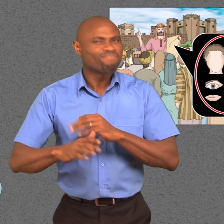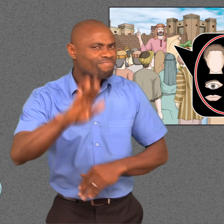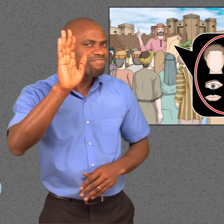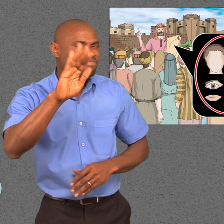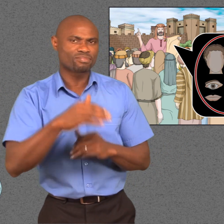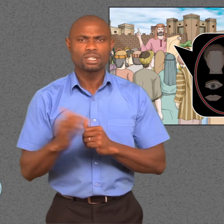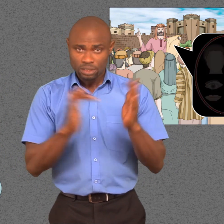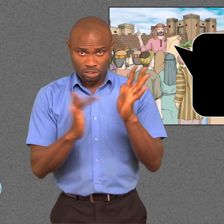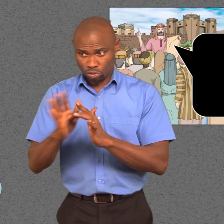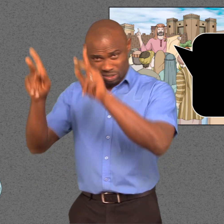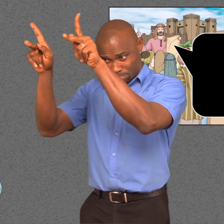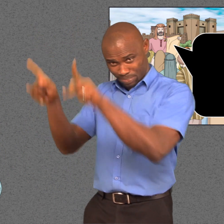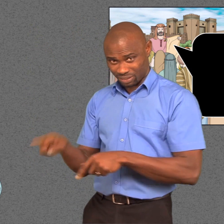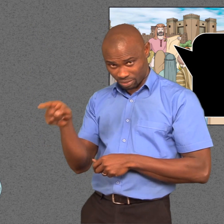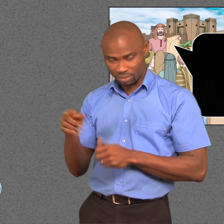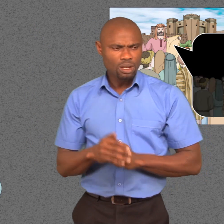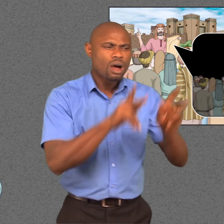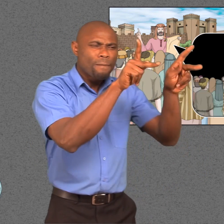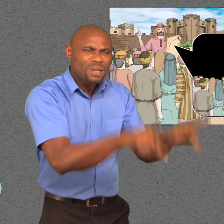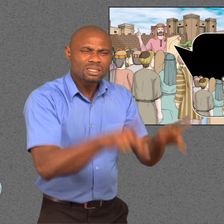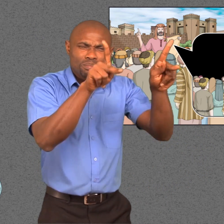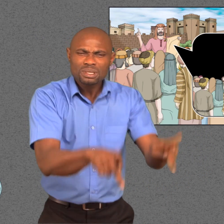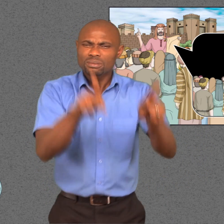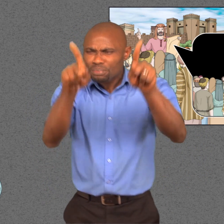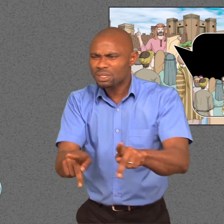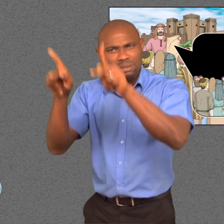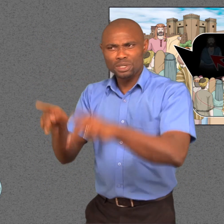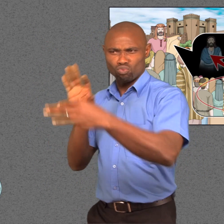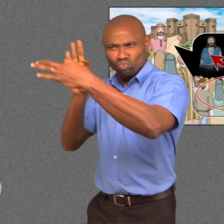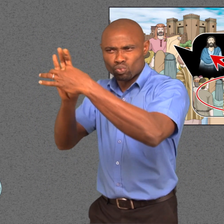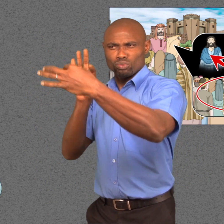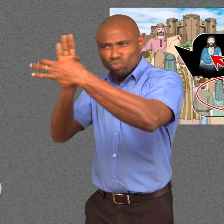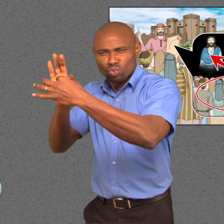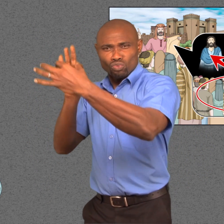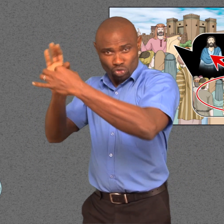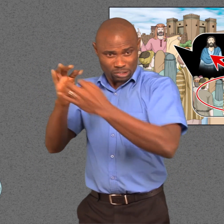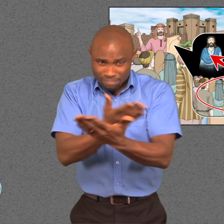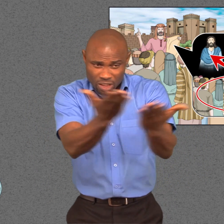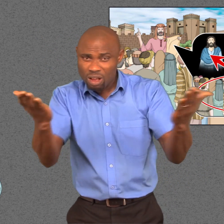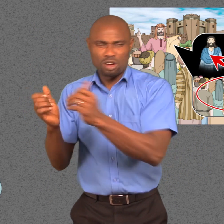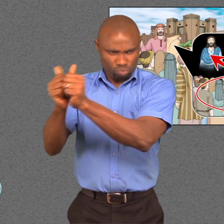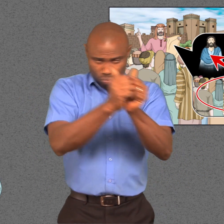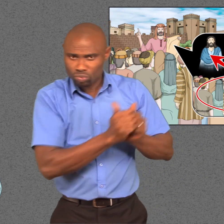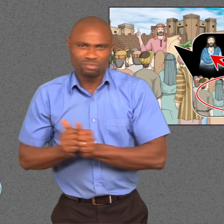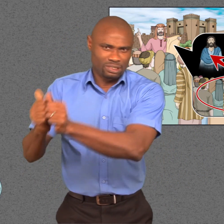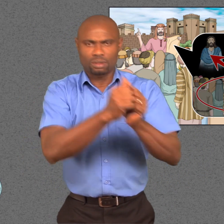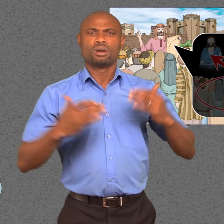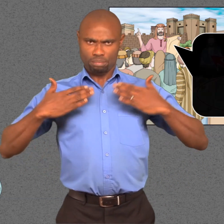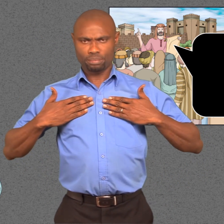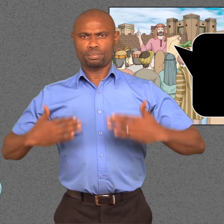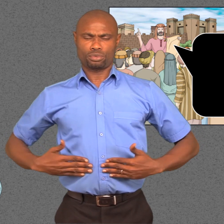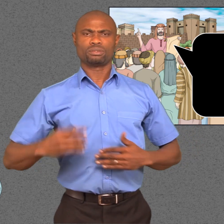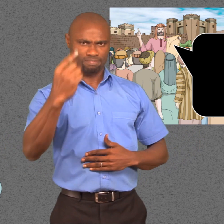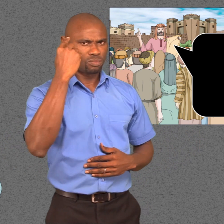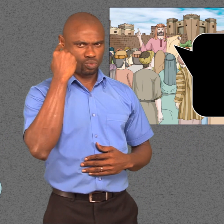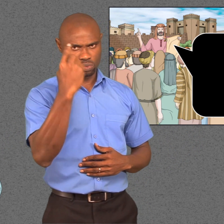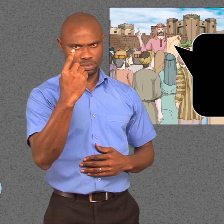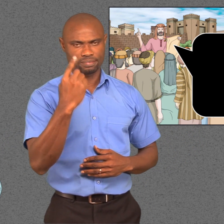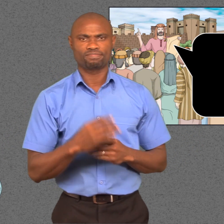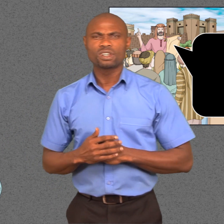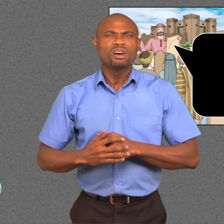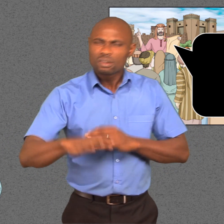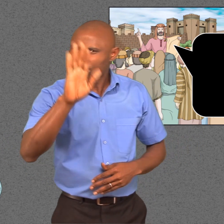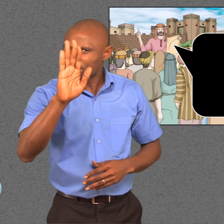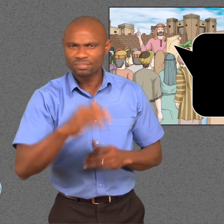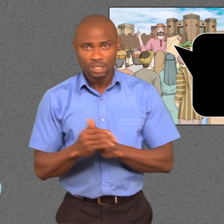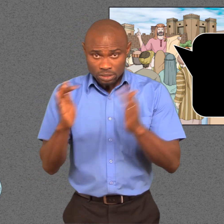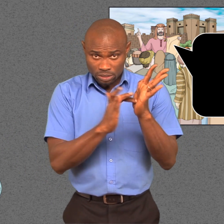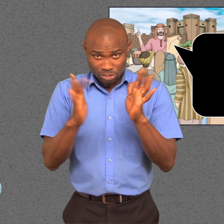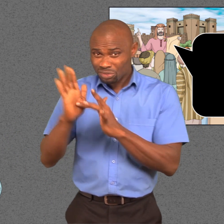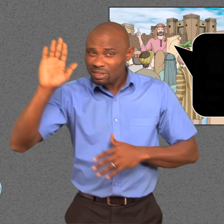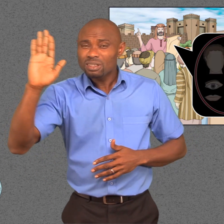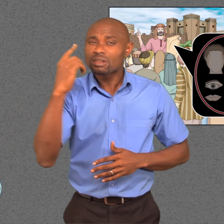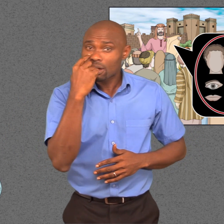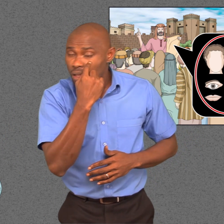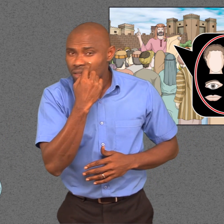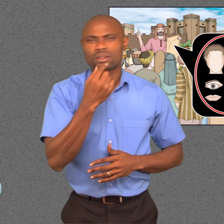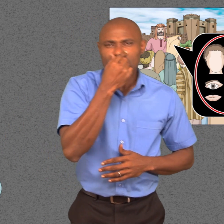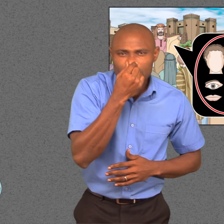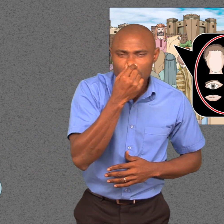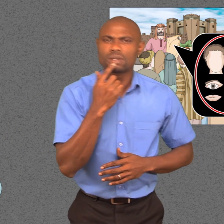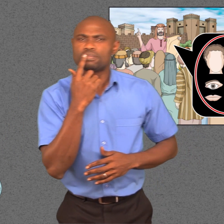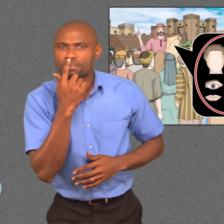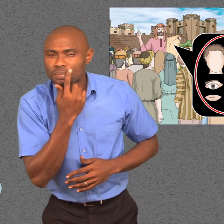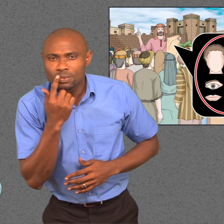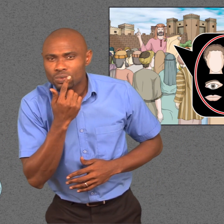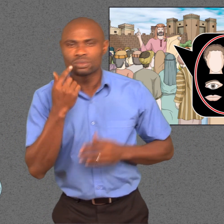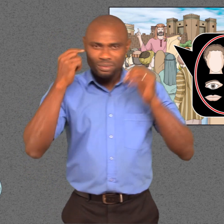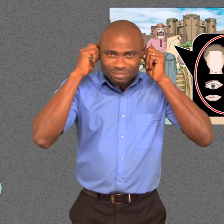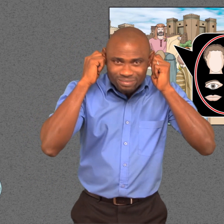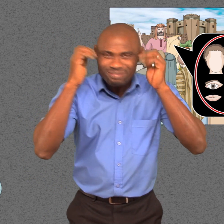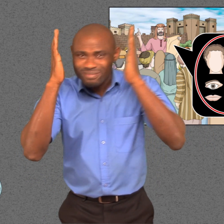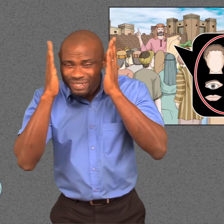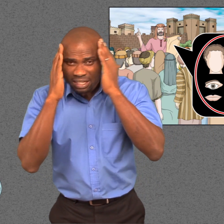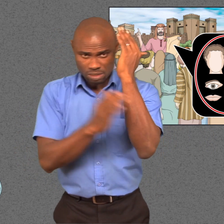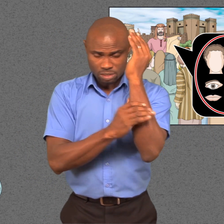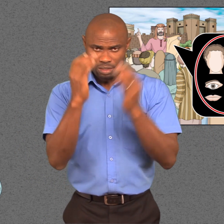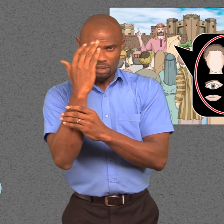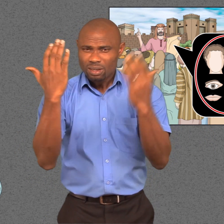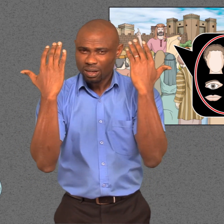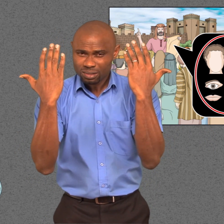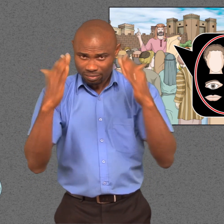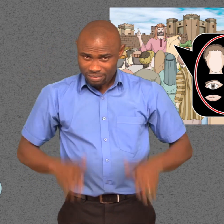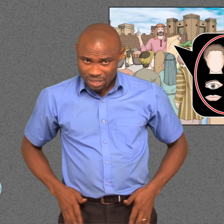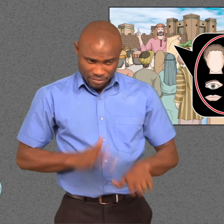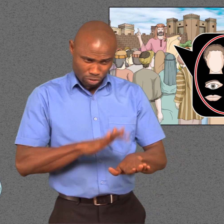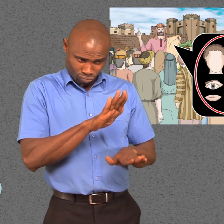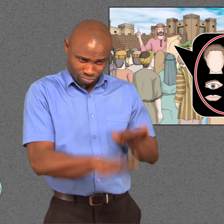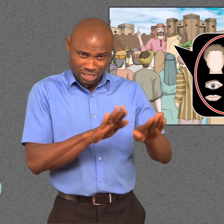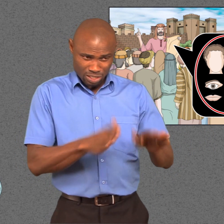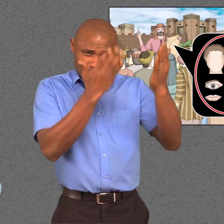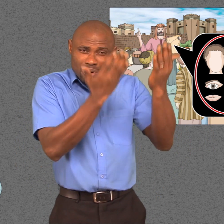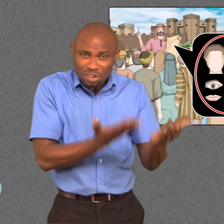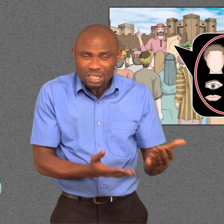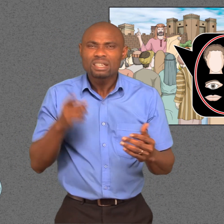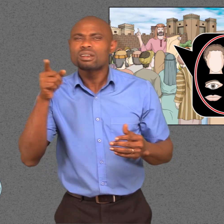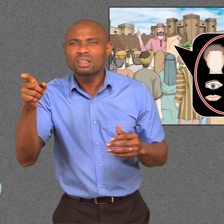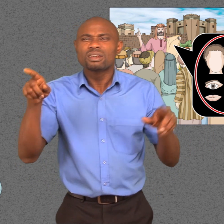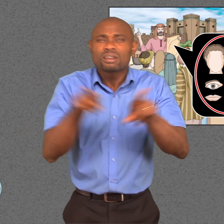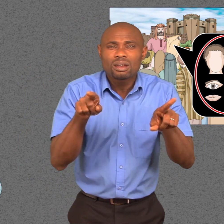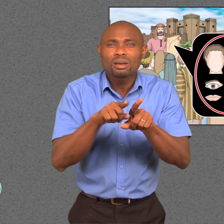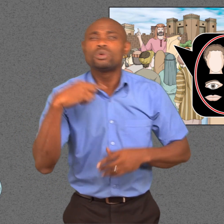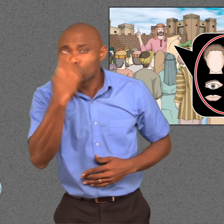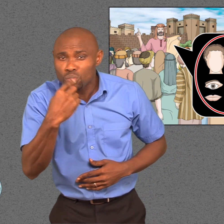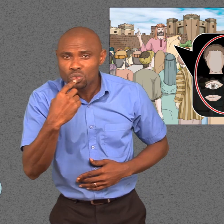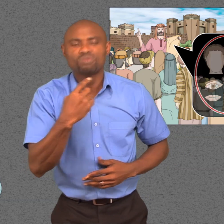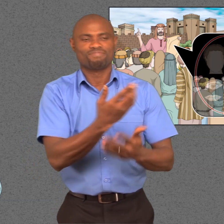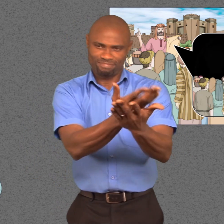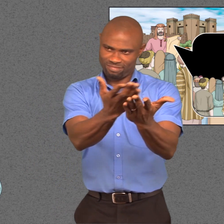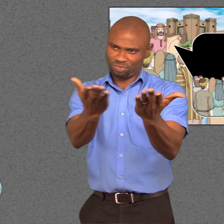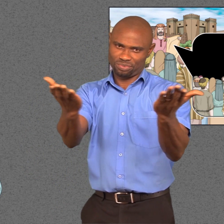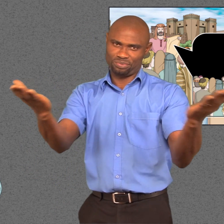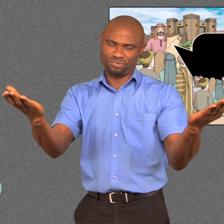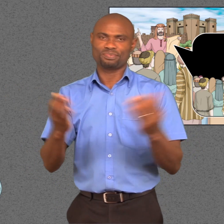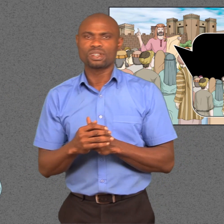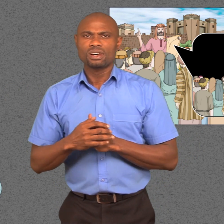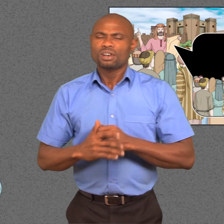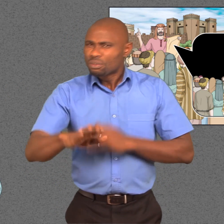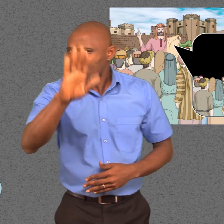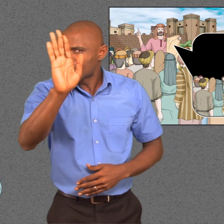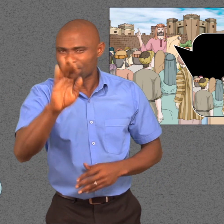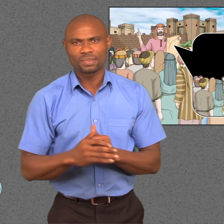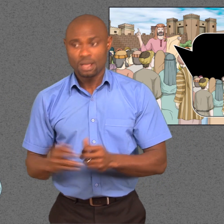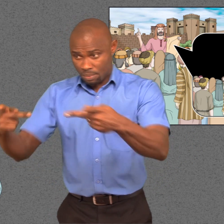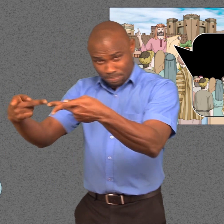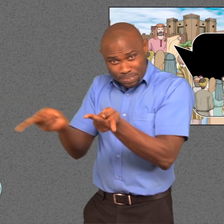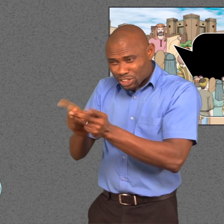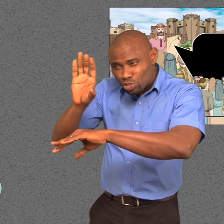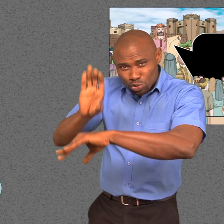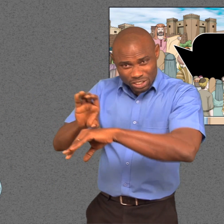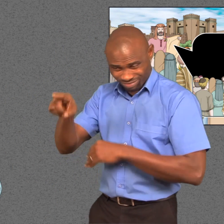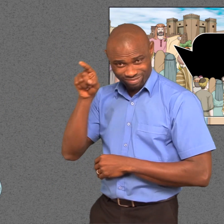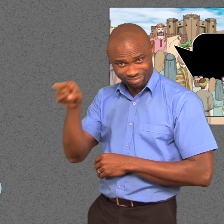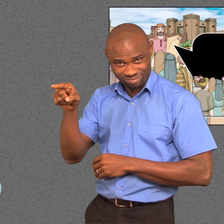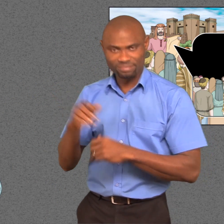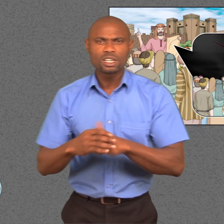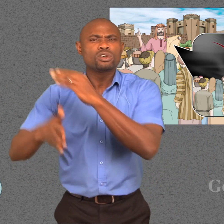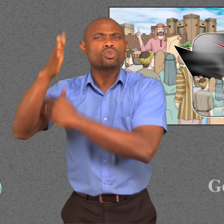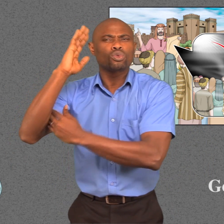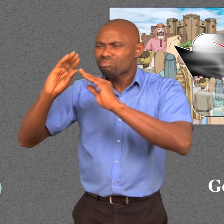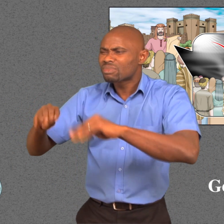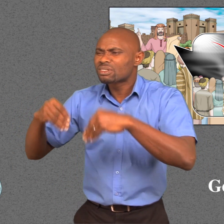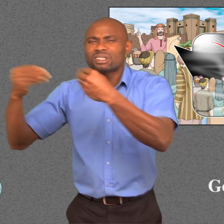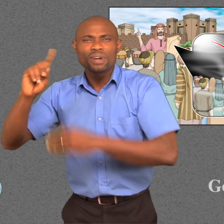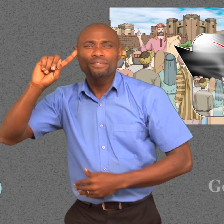Now you are the body of Christ, and each of you is a member of it.